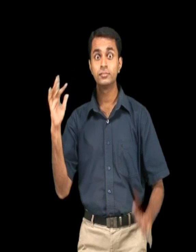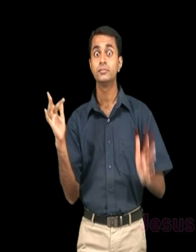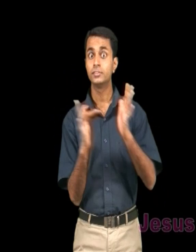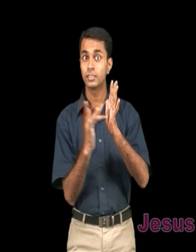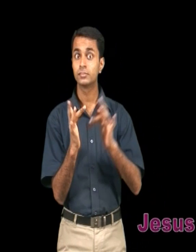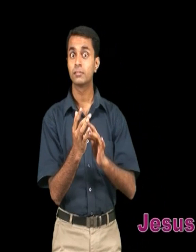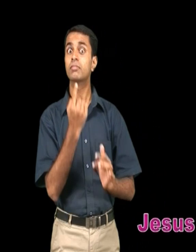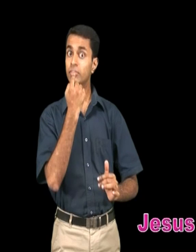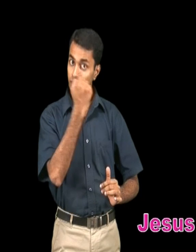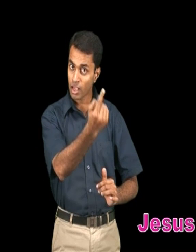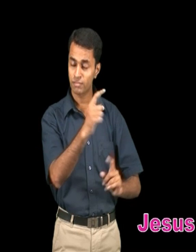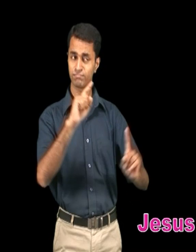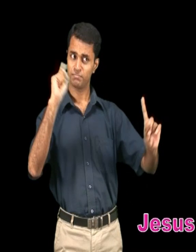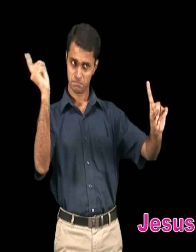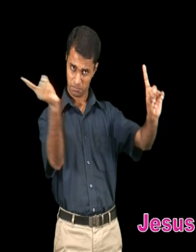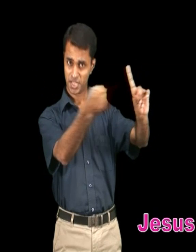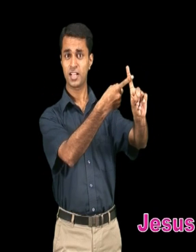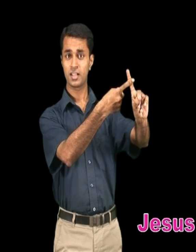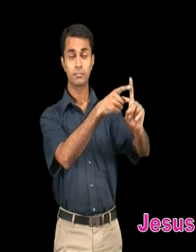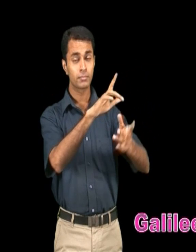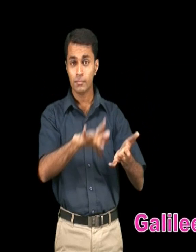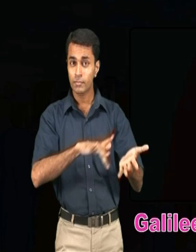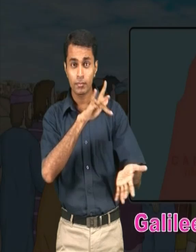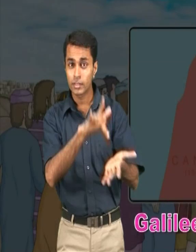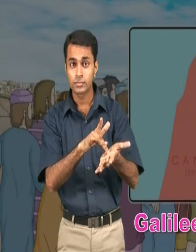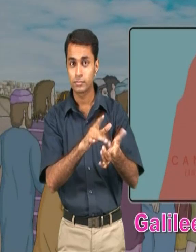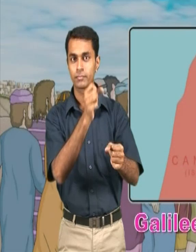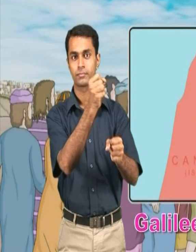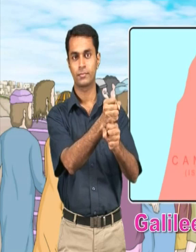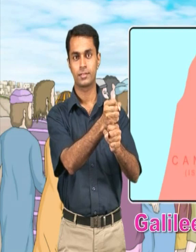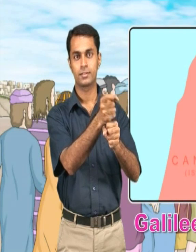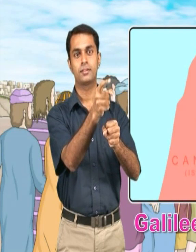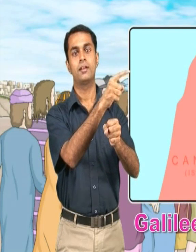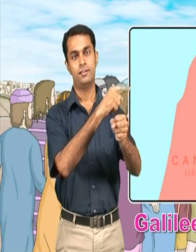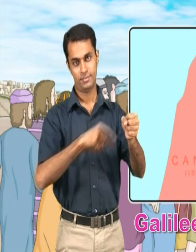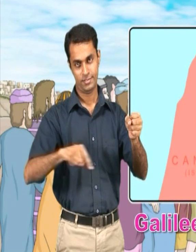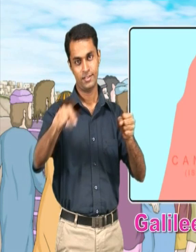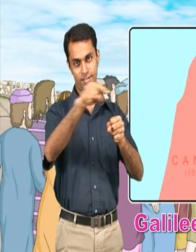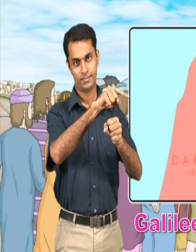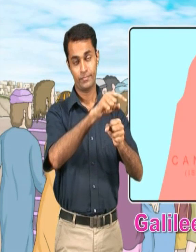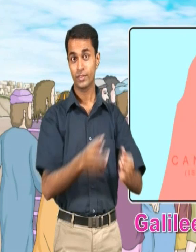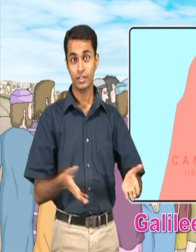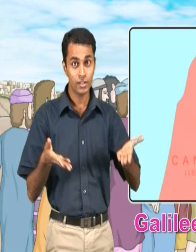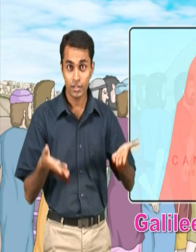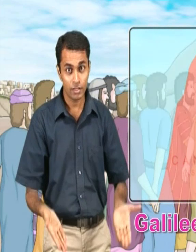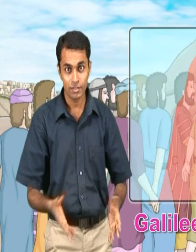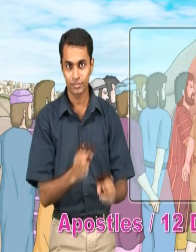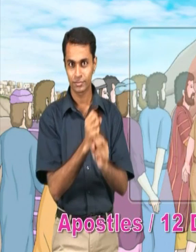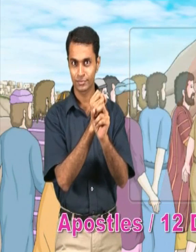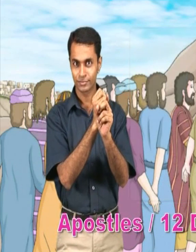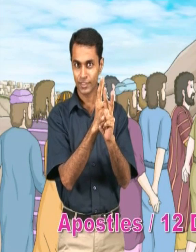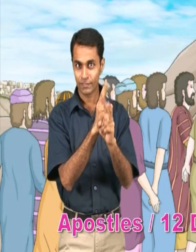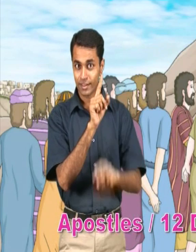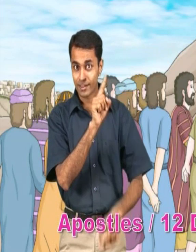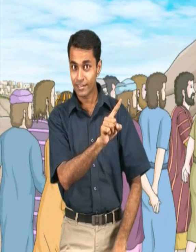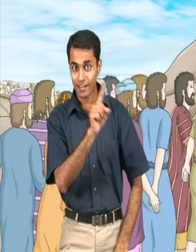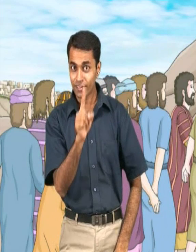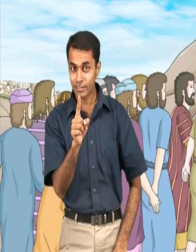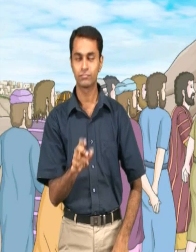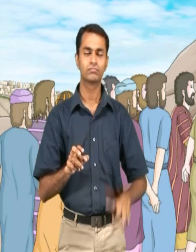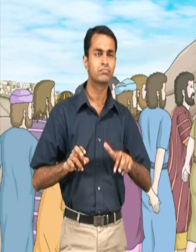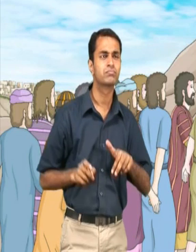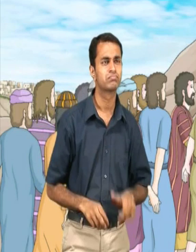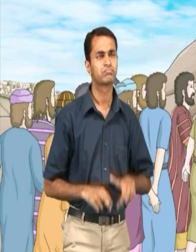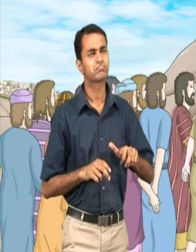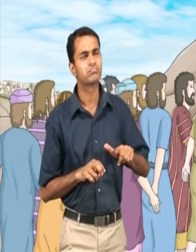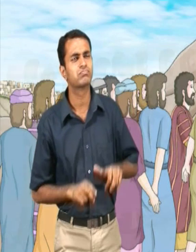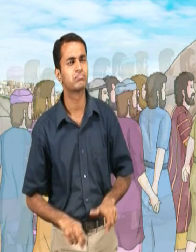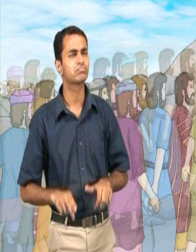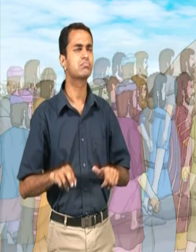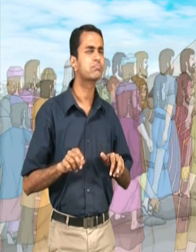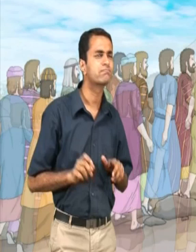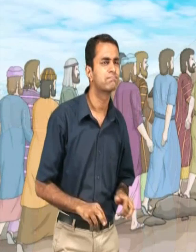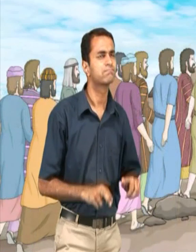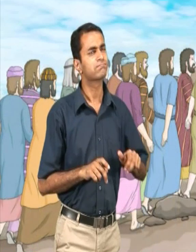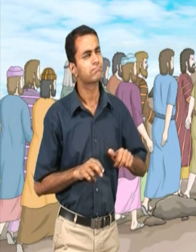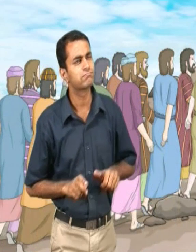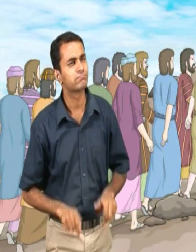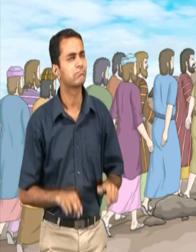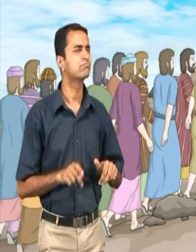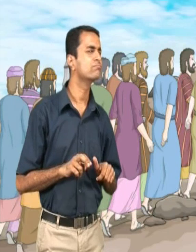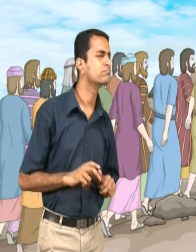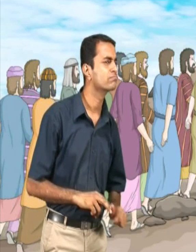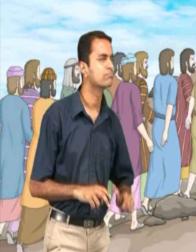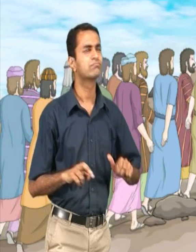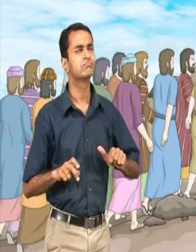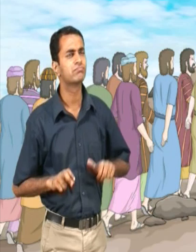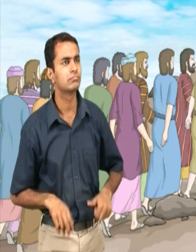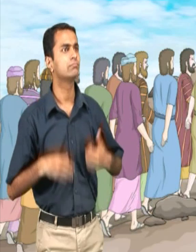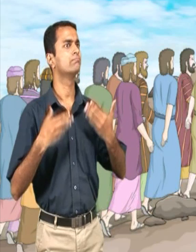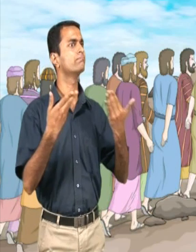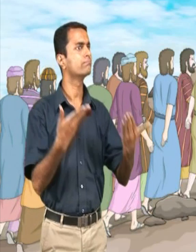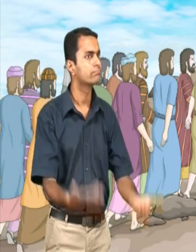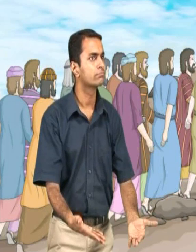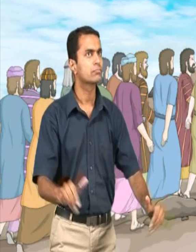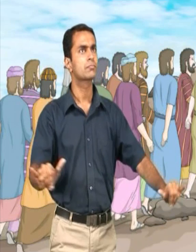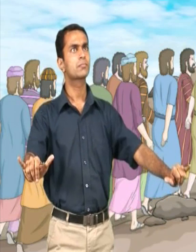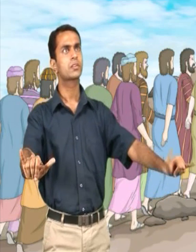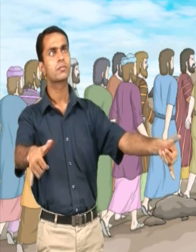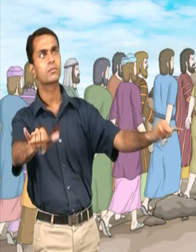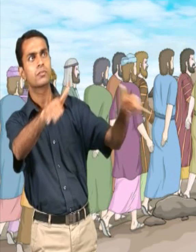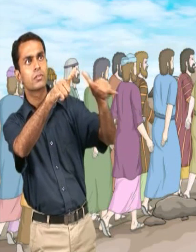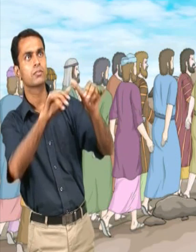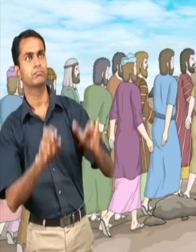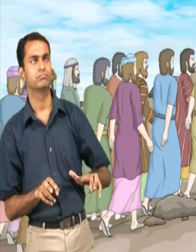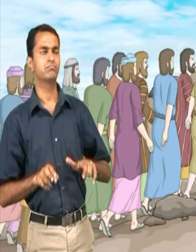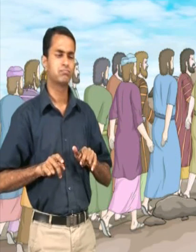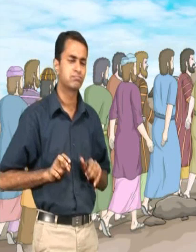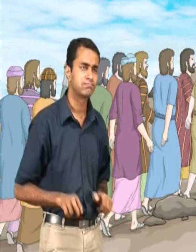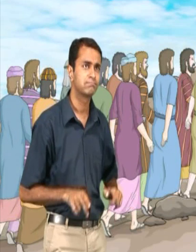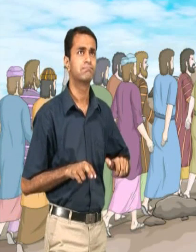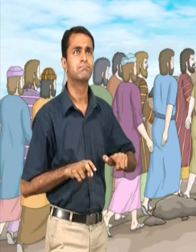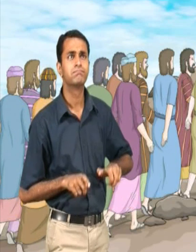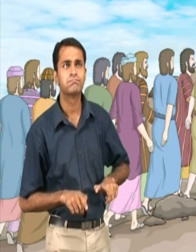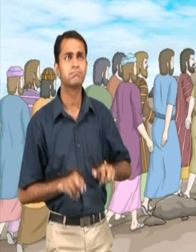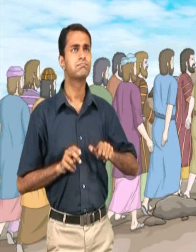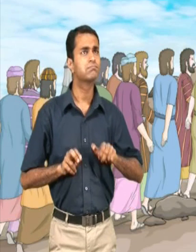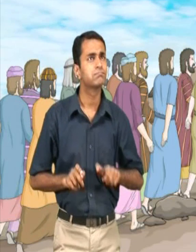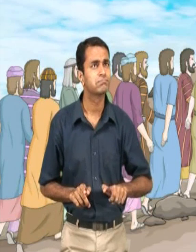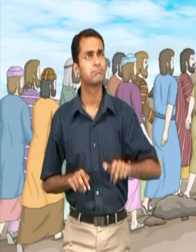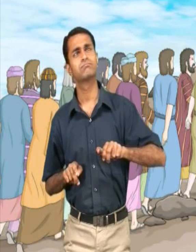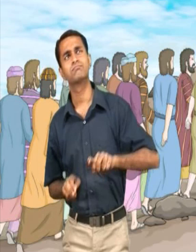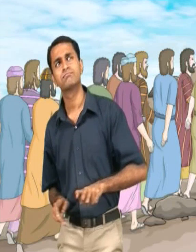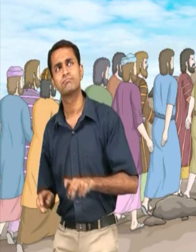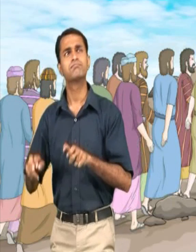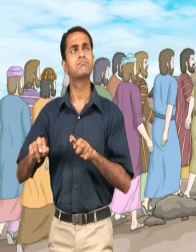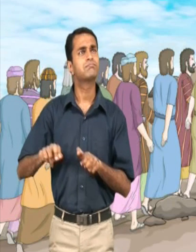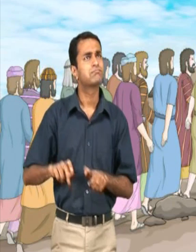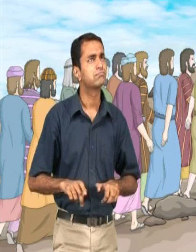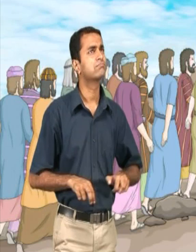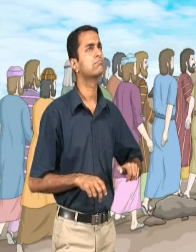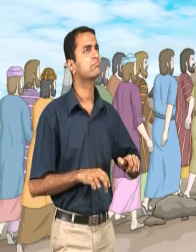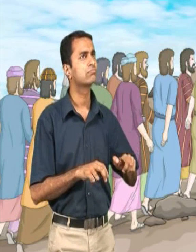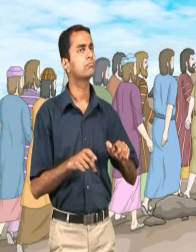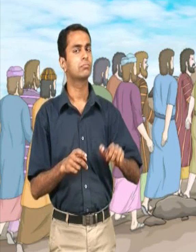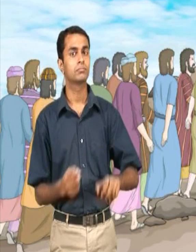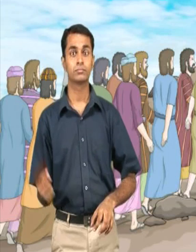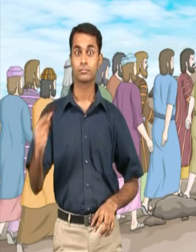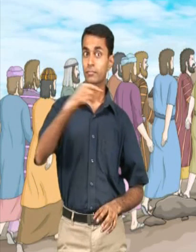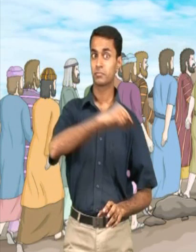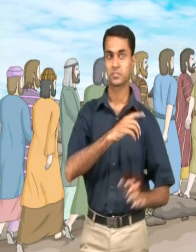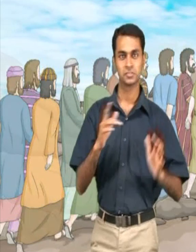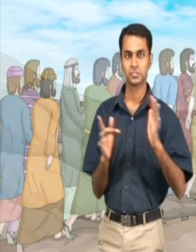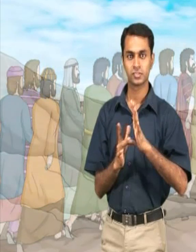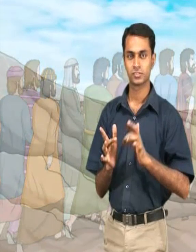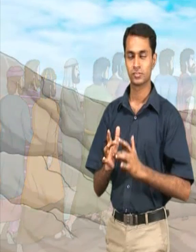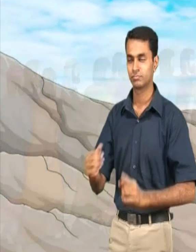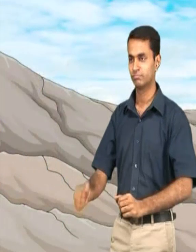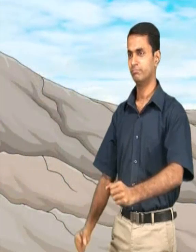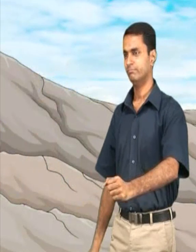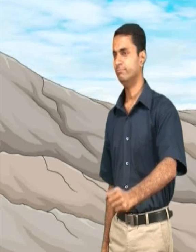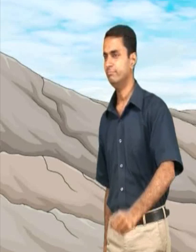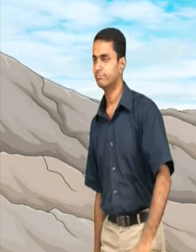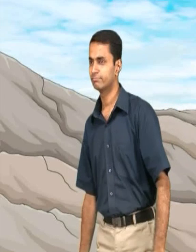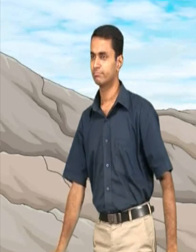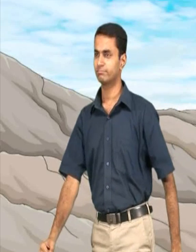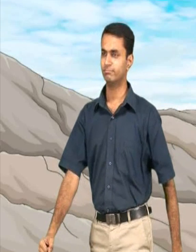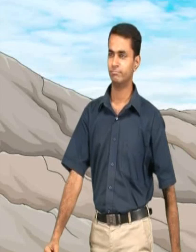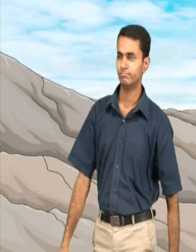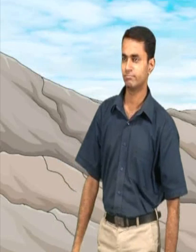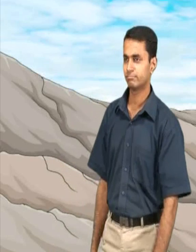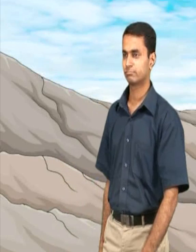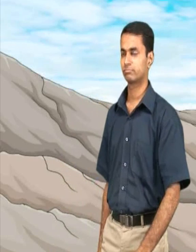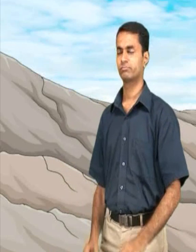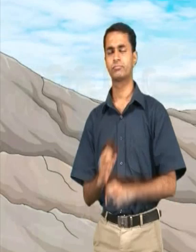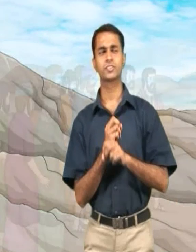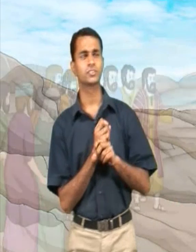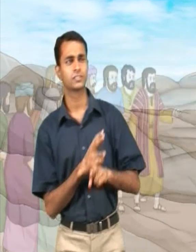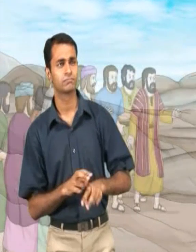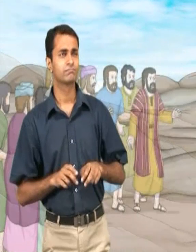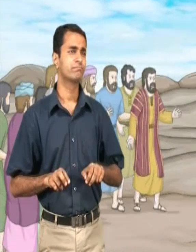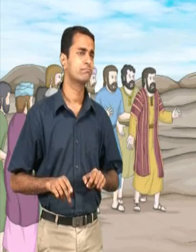Meanwhile, the eleven disciples went to Galilee, to the mountain Jesus had designated.